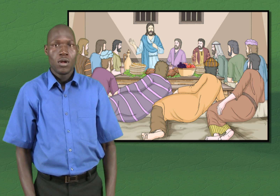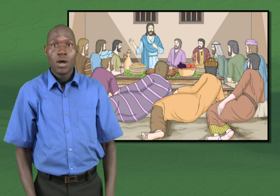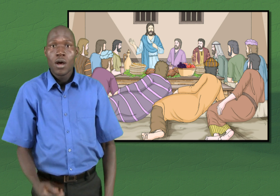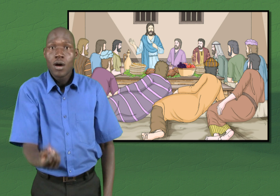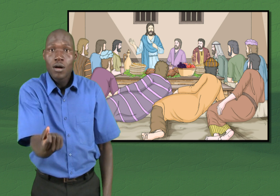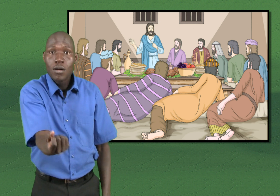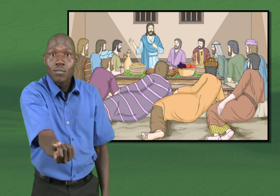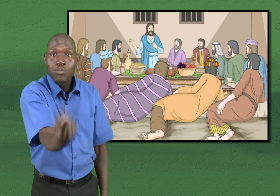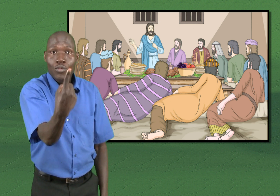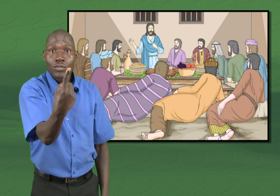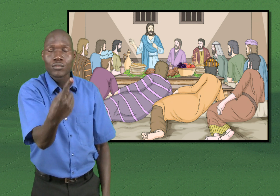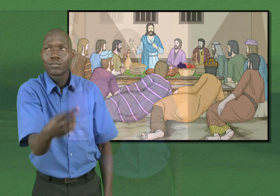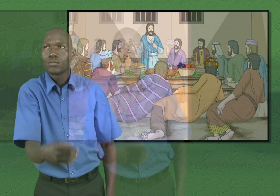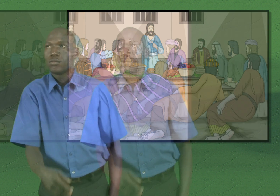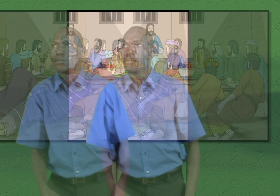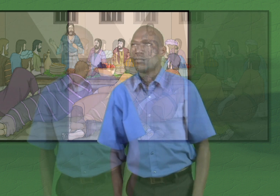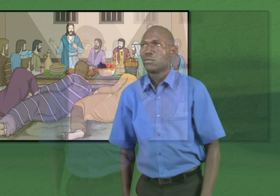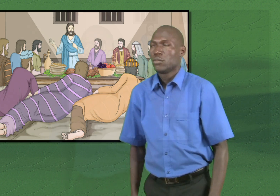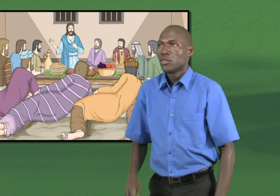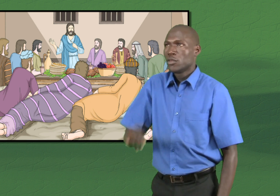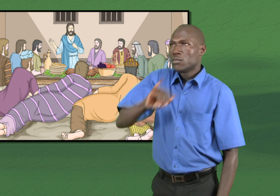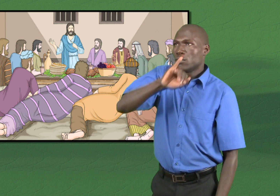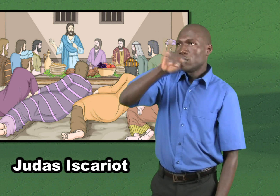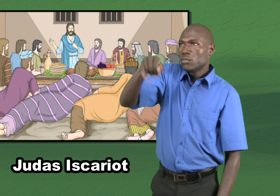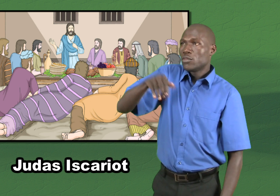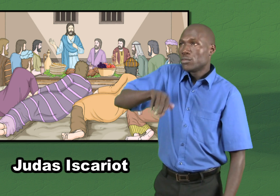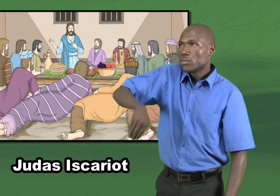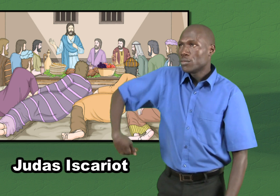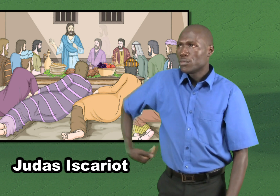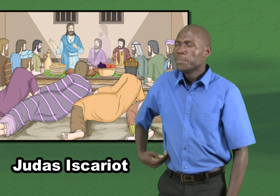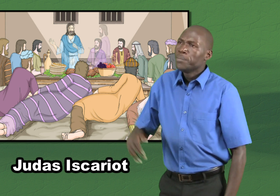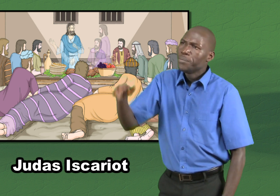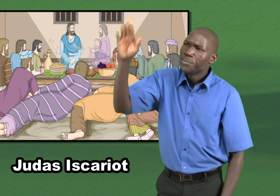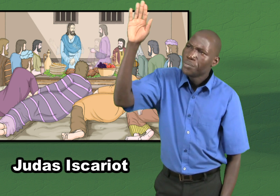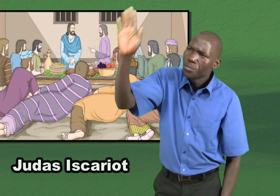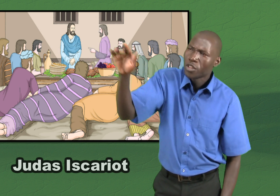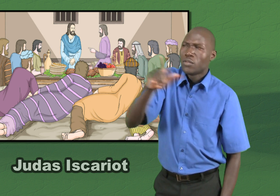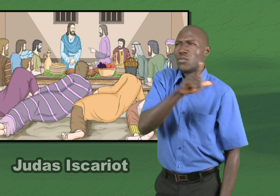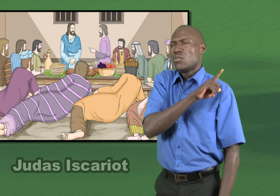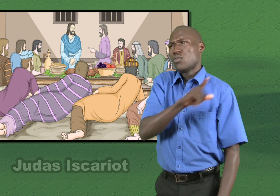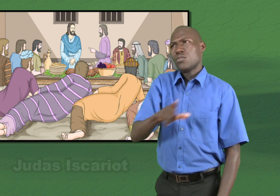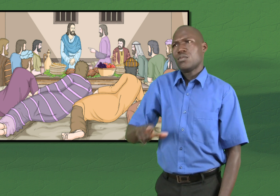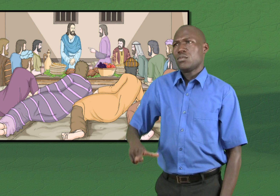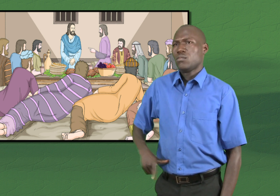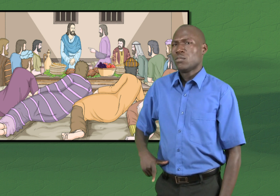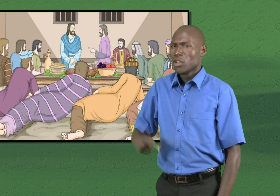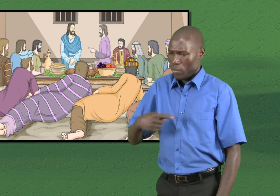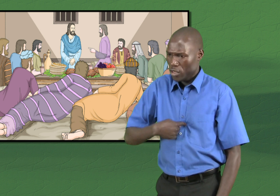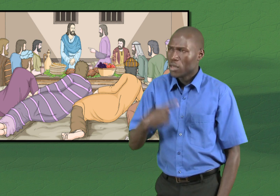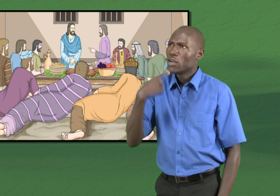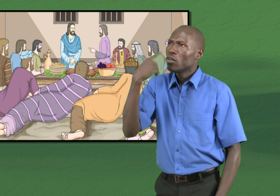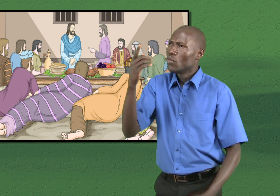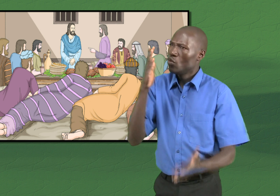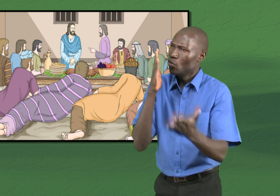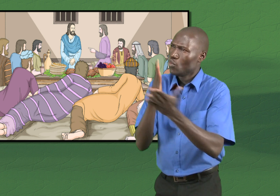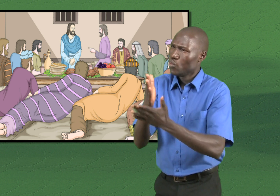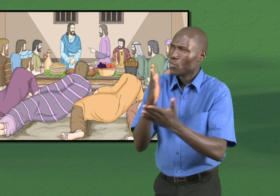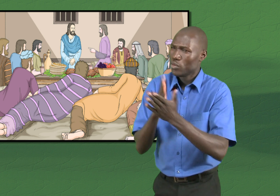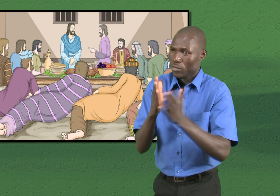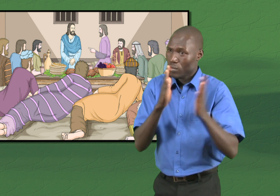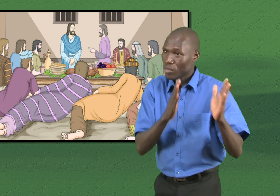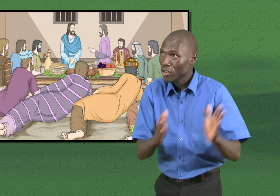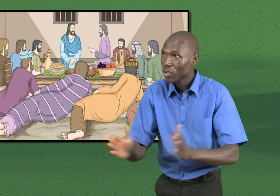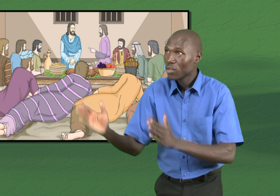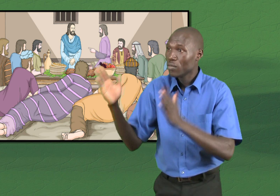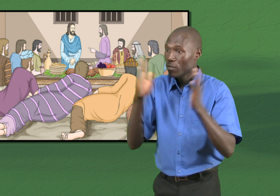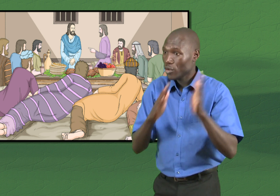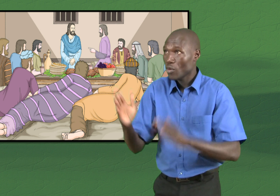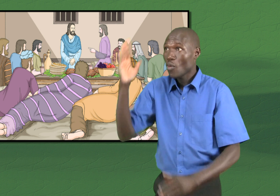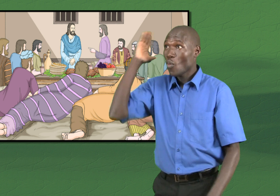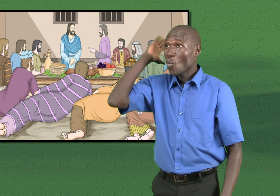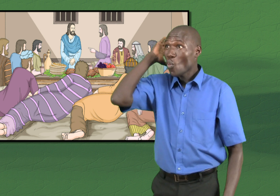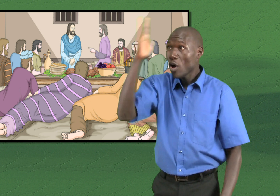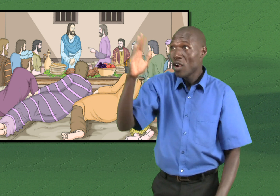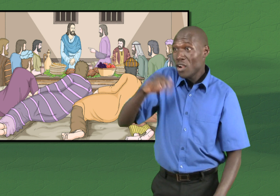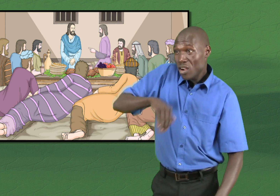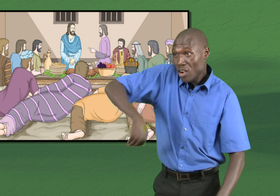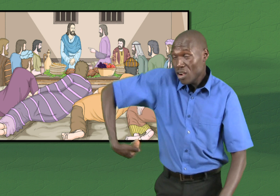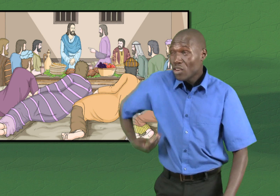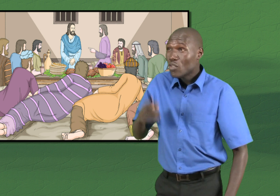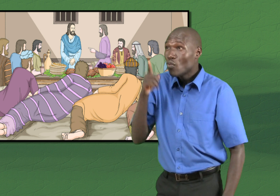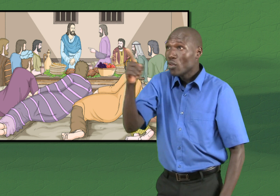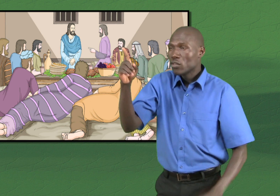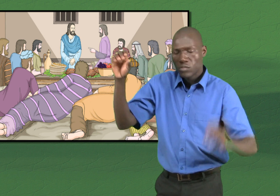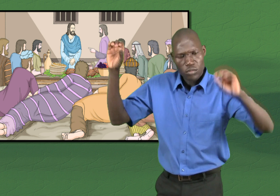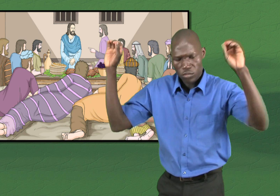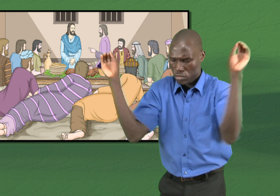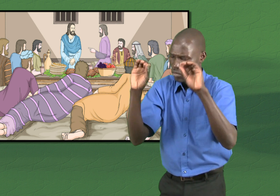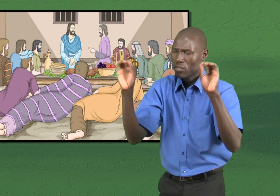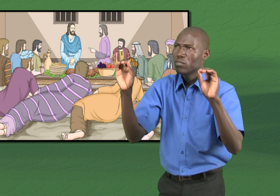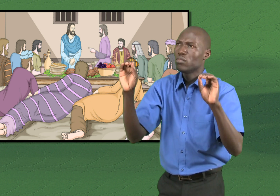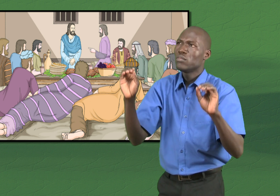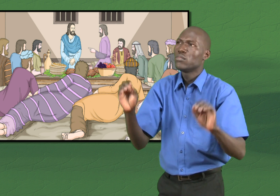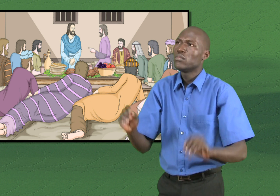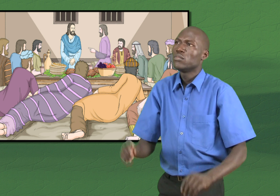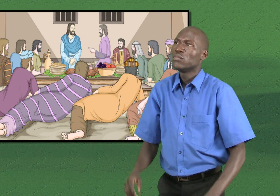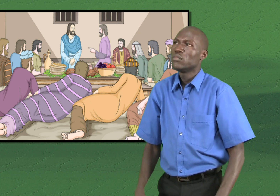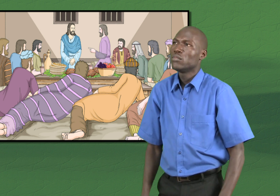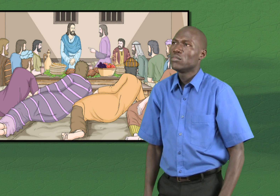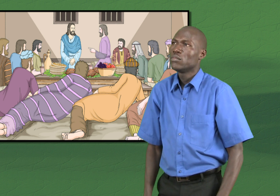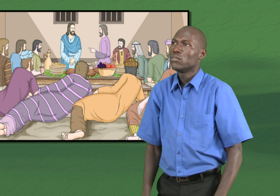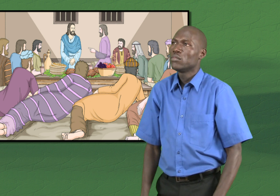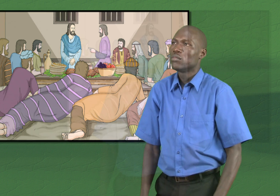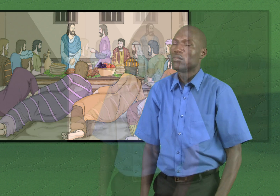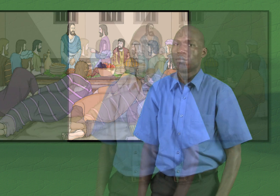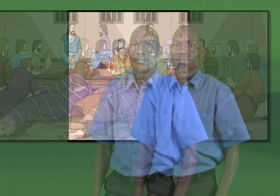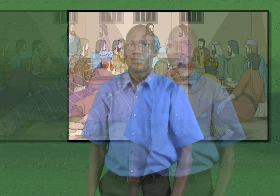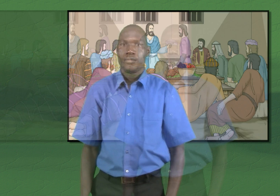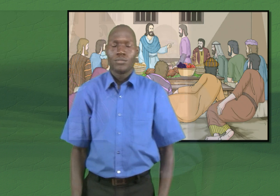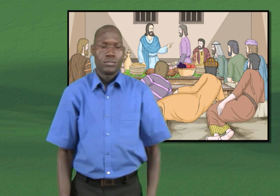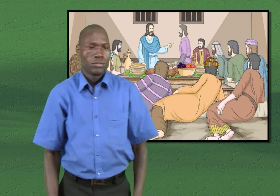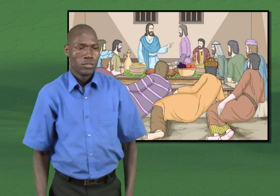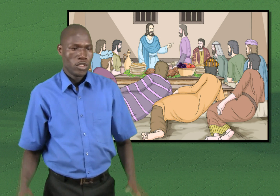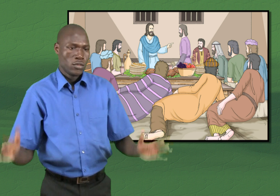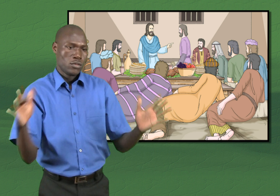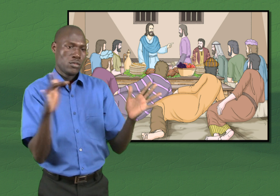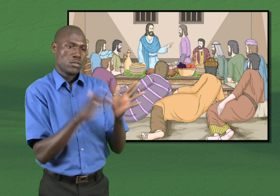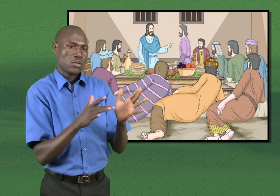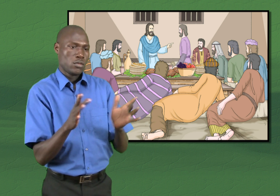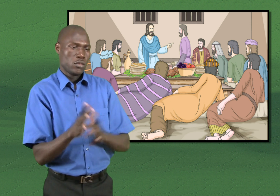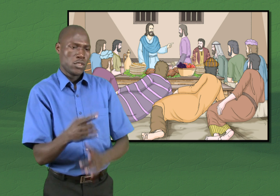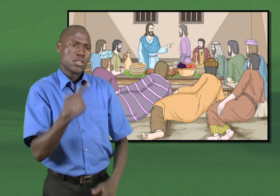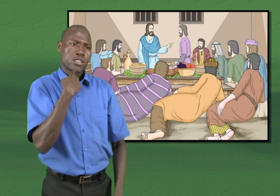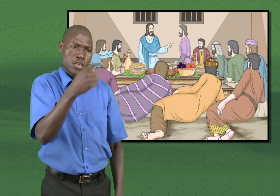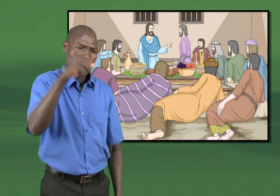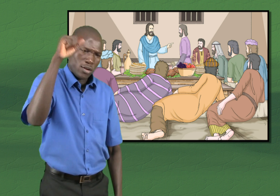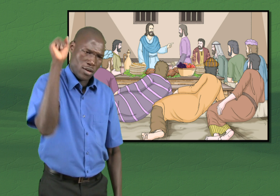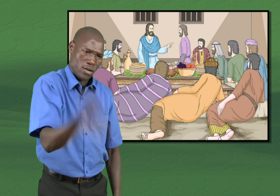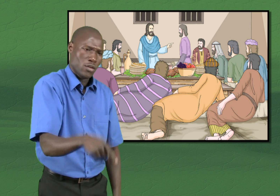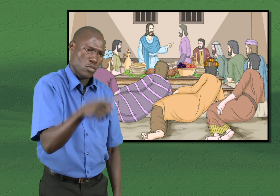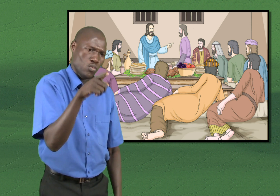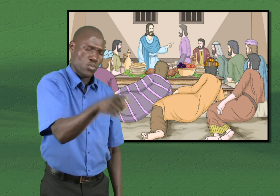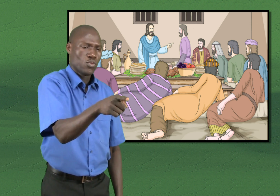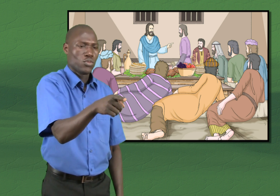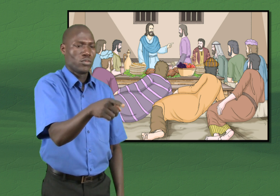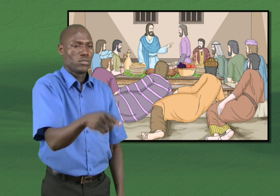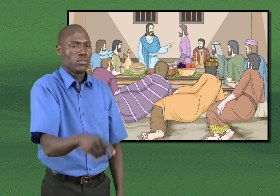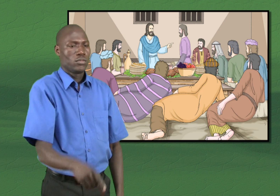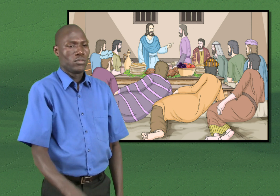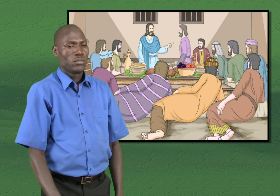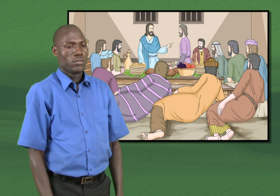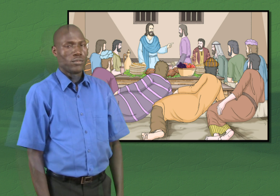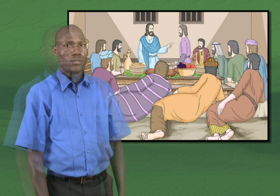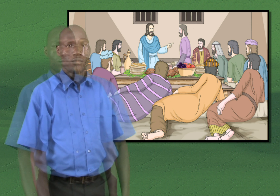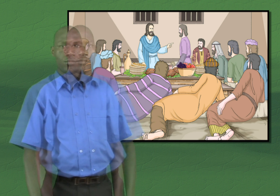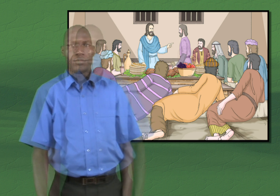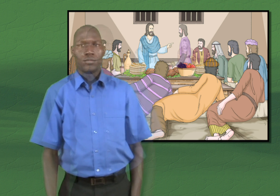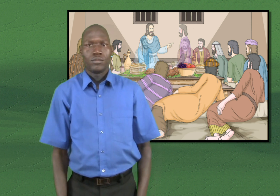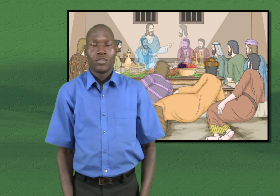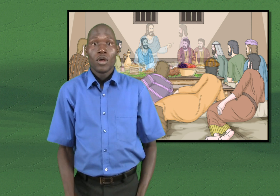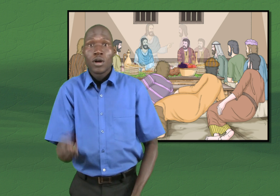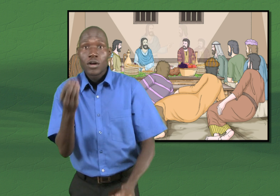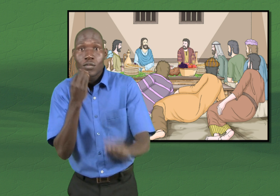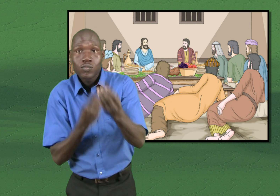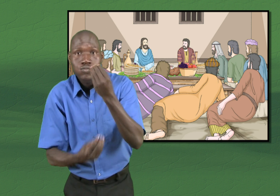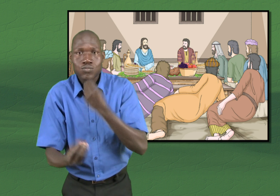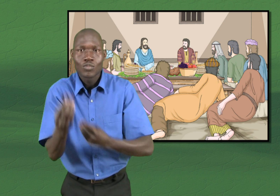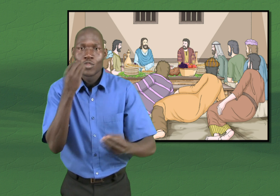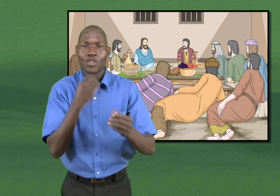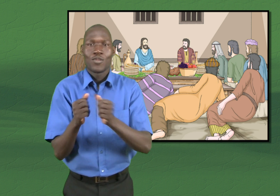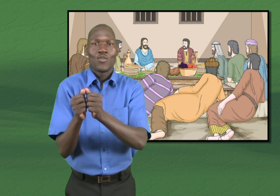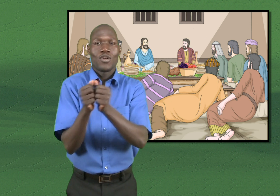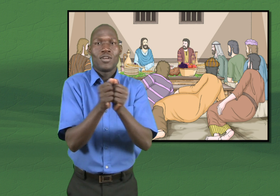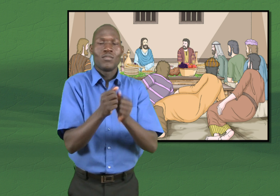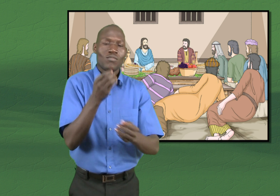Then Judas, who would betray Him, said, “Surely not I, Rabbi?” Jesus answered, “You have said it yourself.”